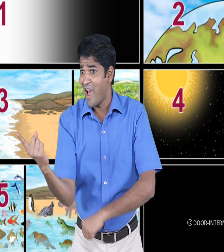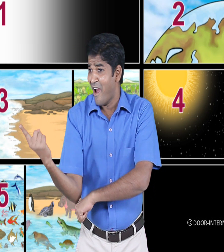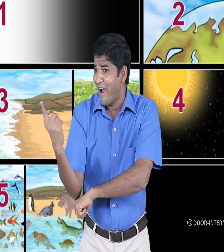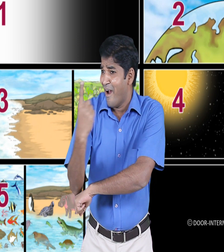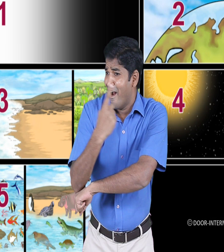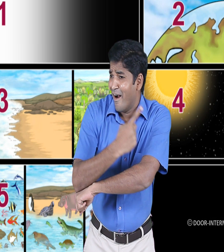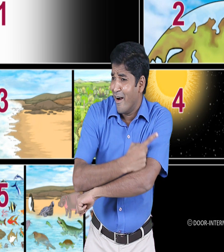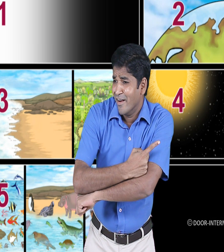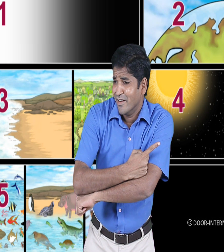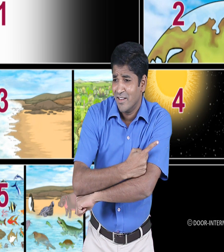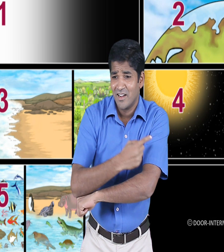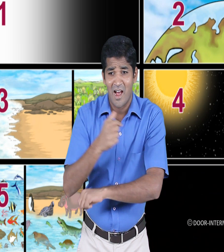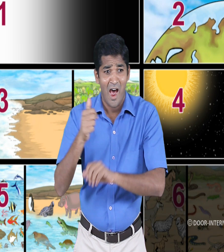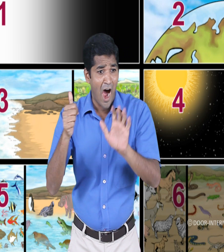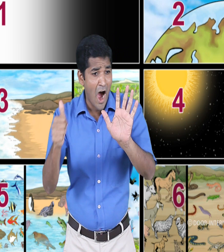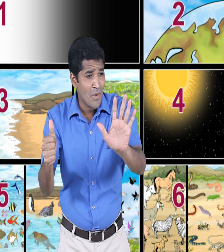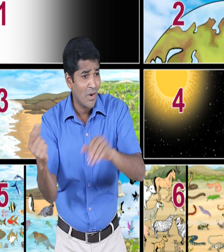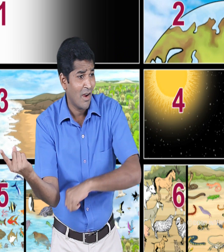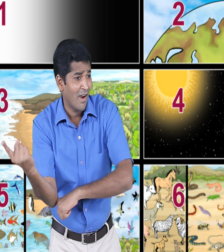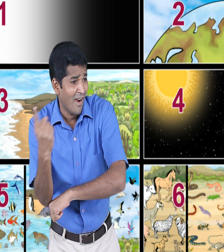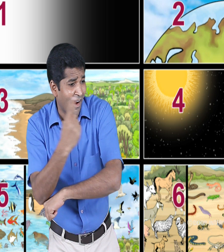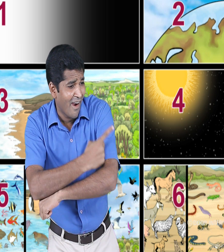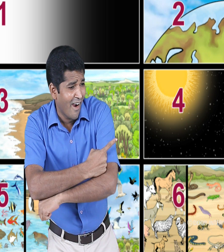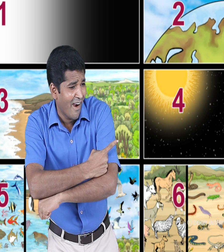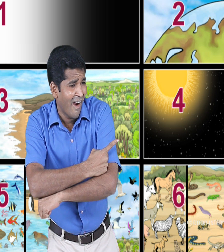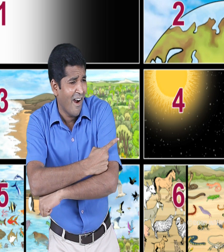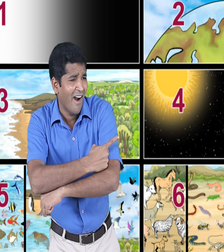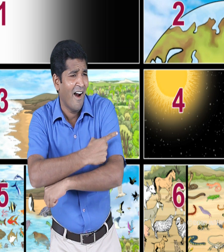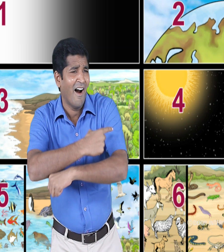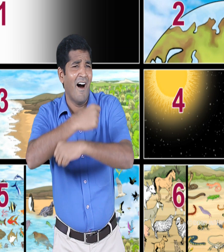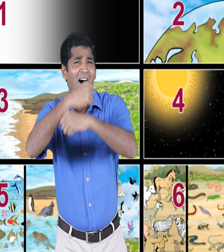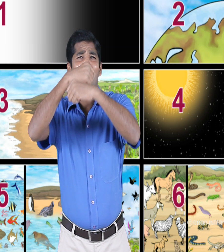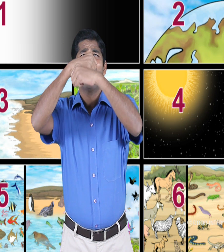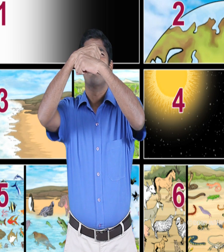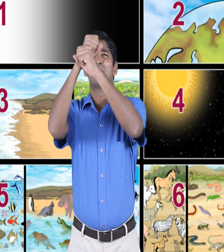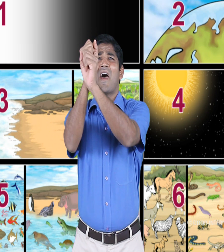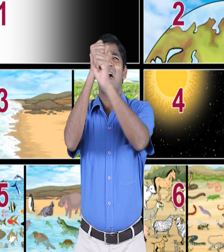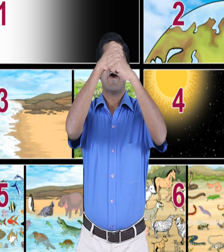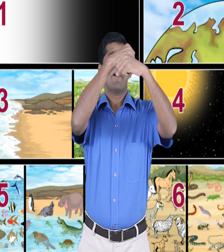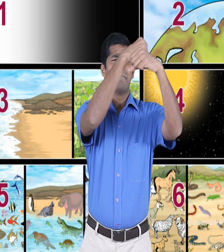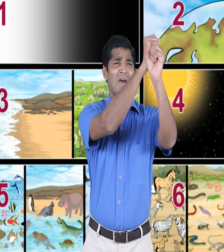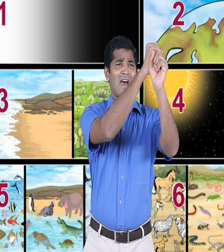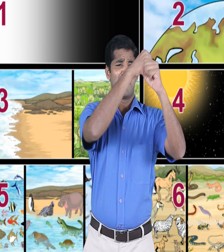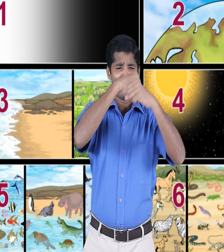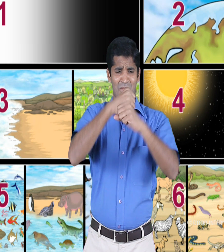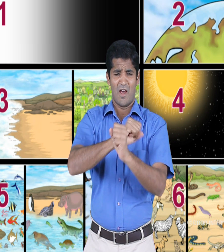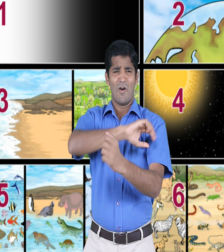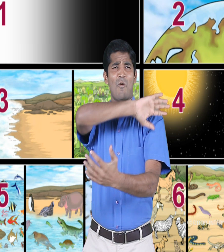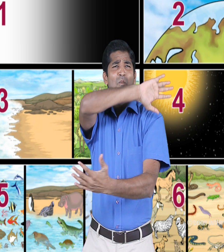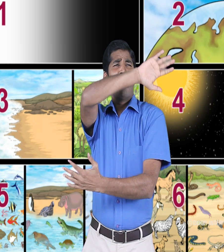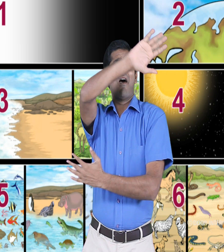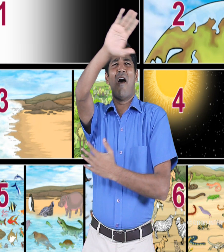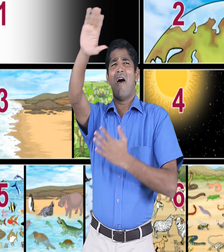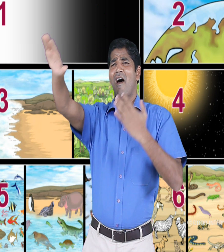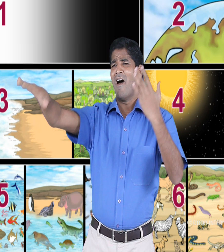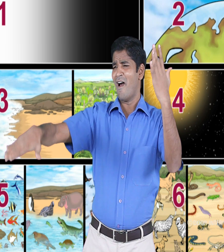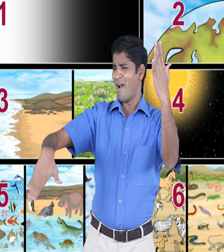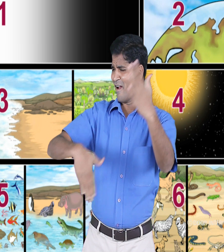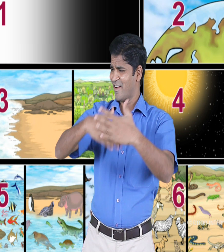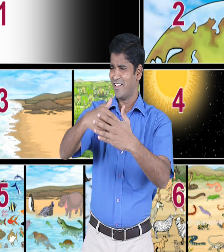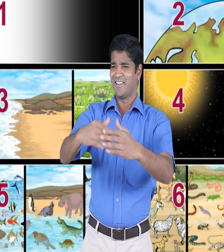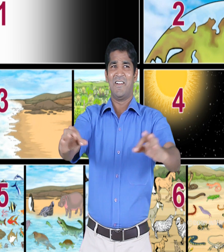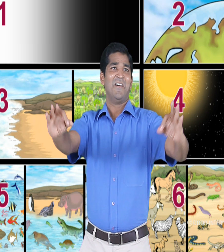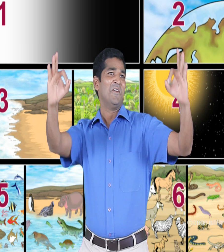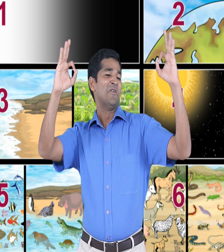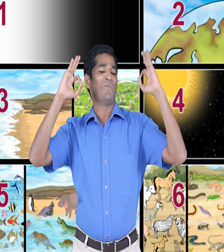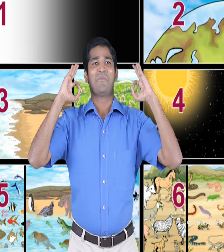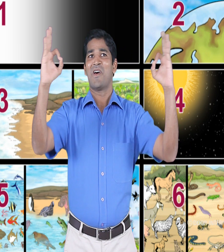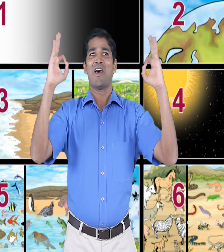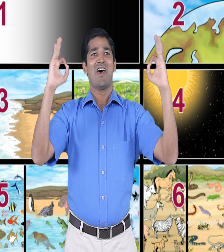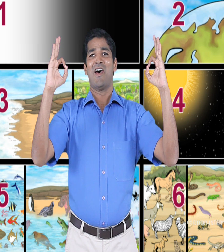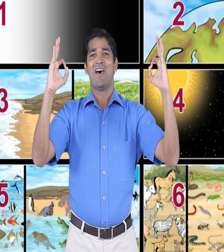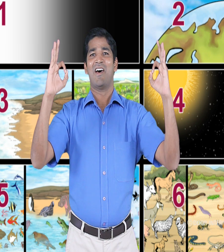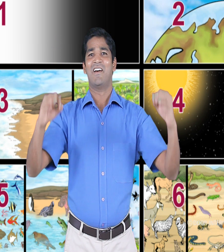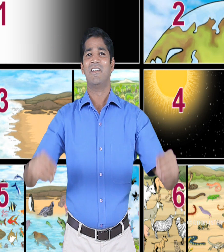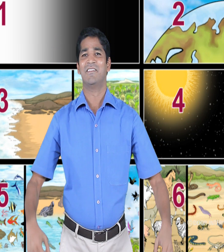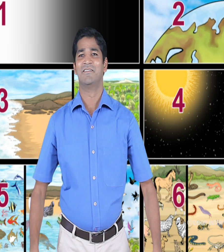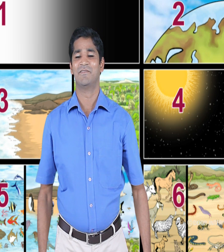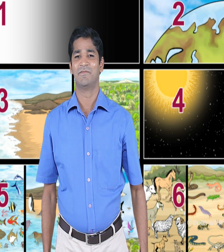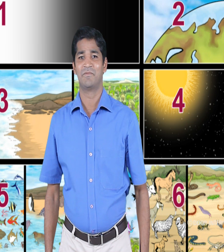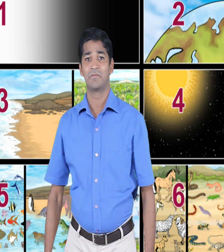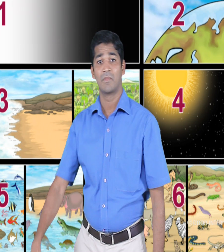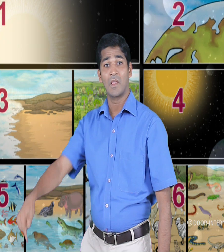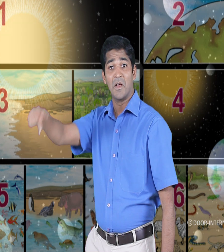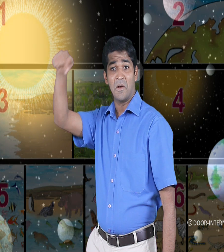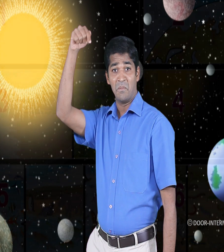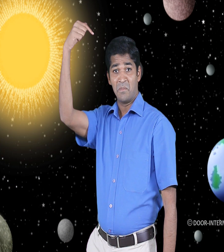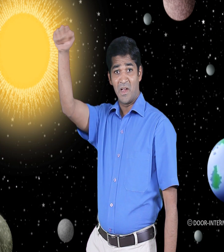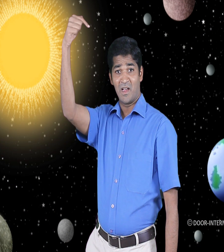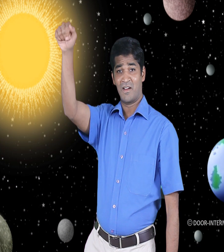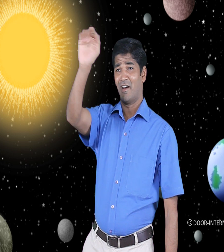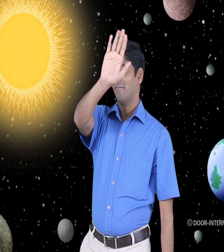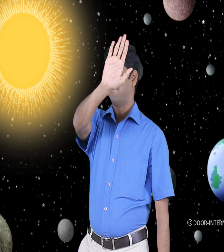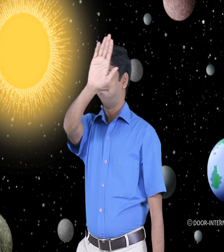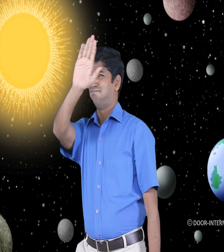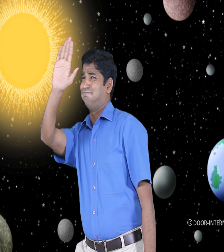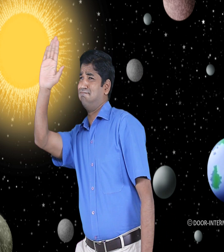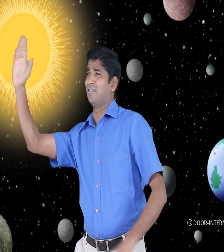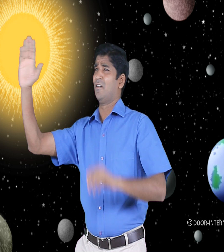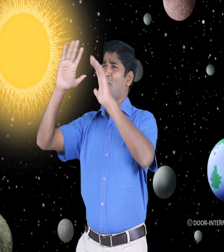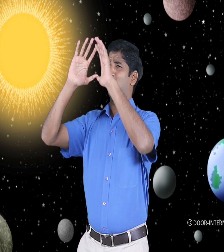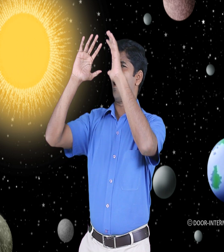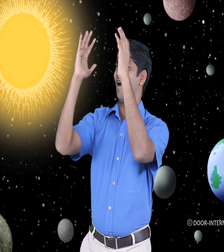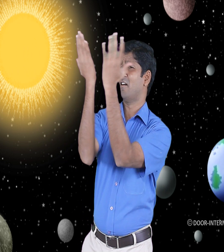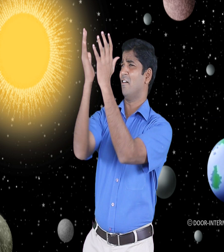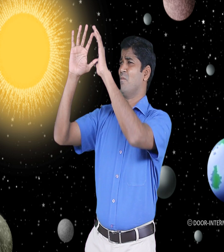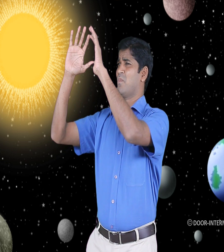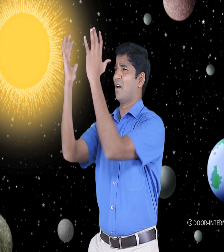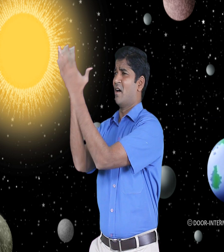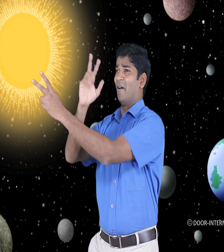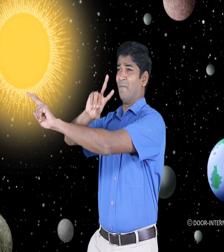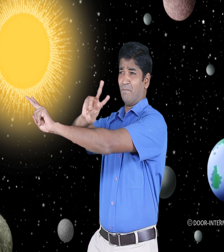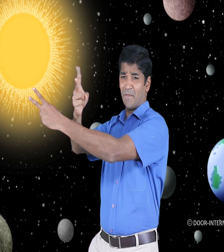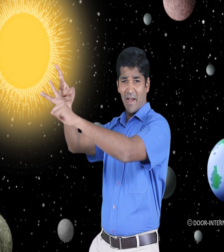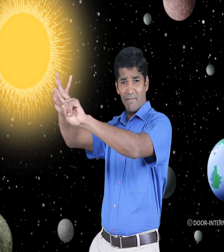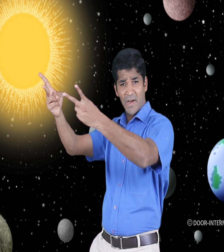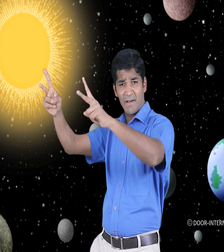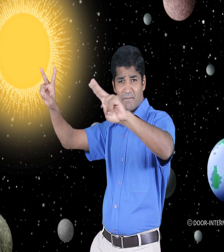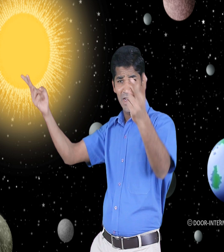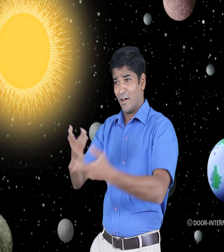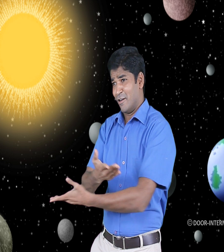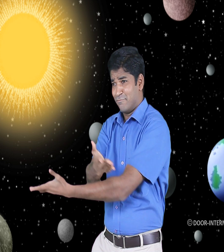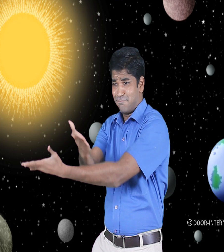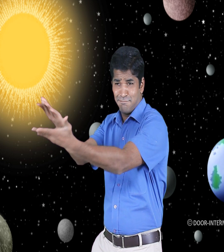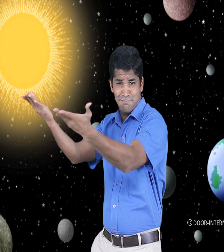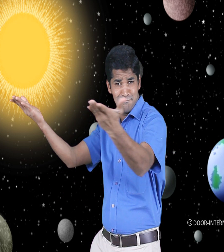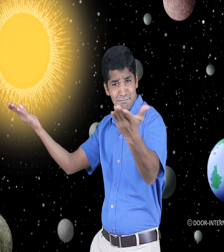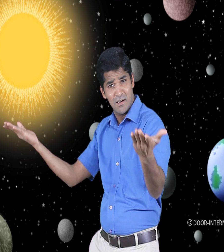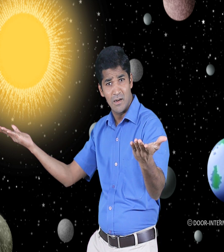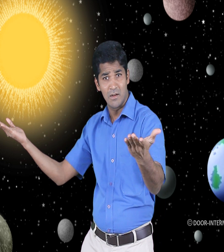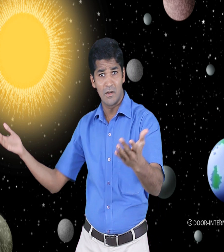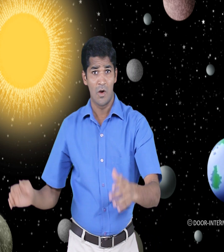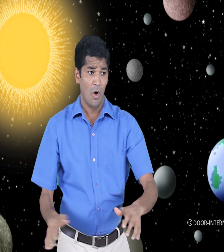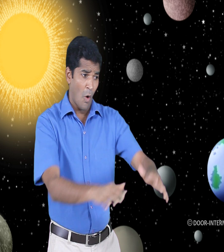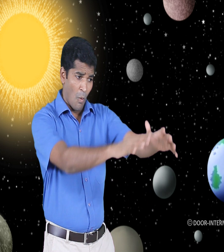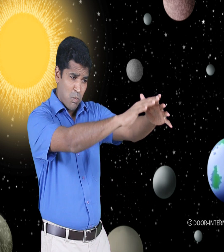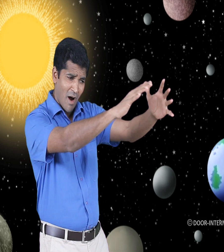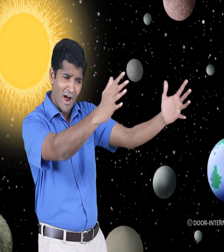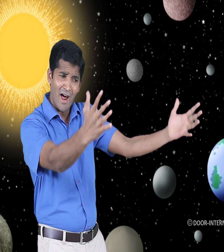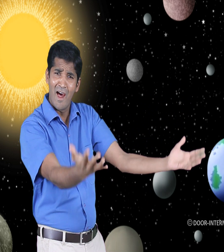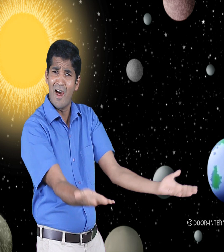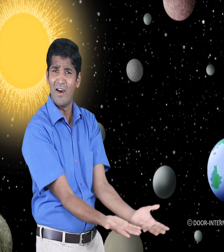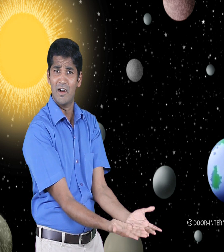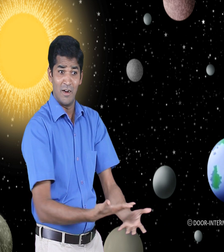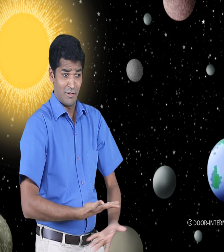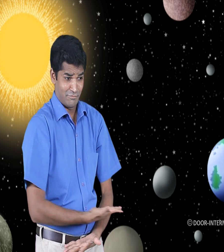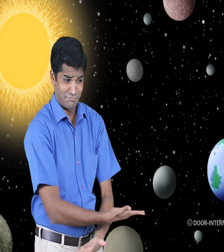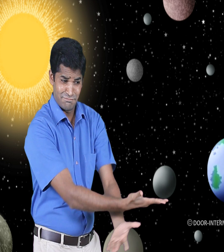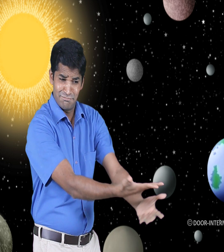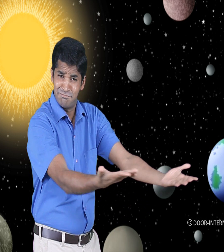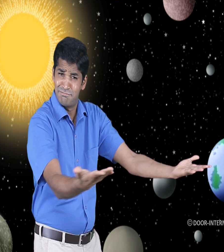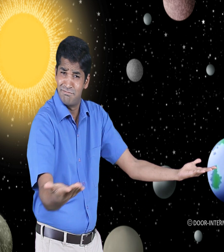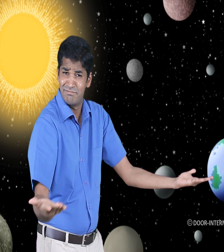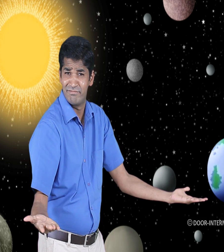And there was evening, and there was morning—the sixth day.